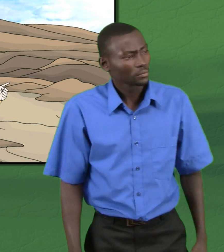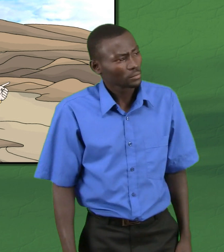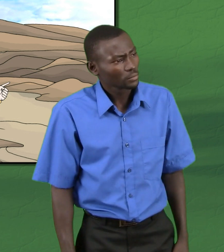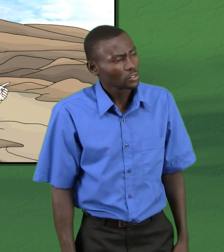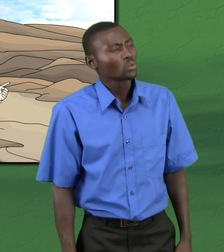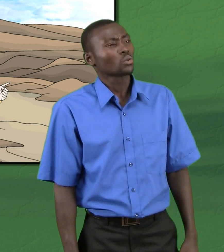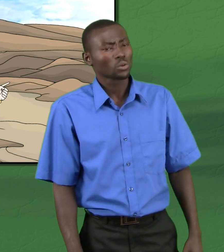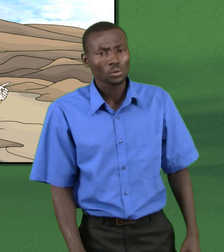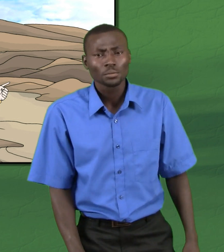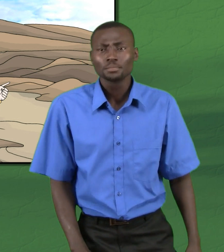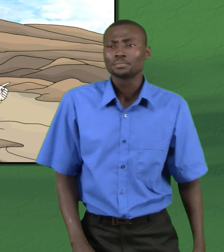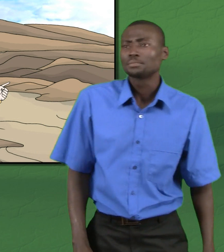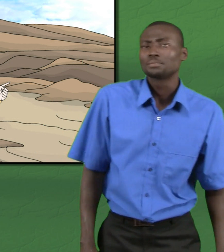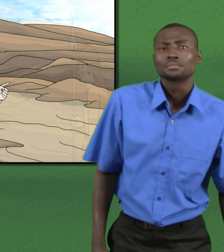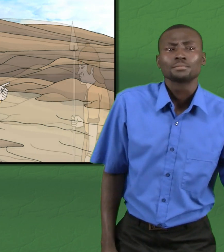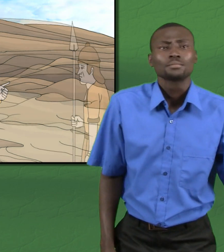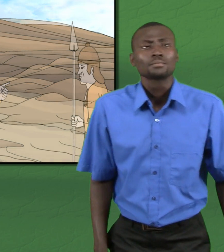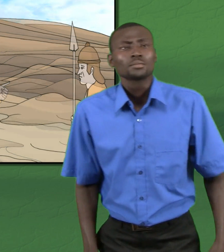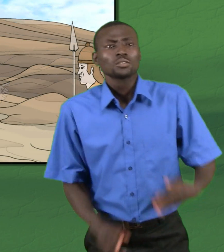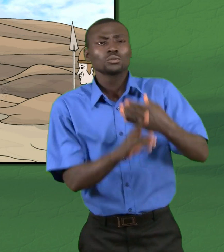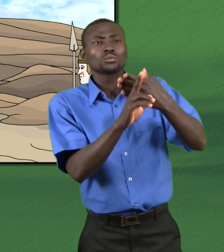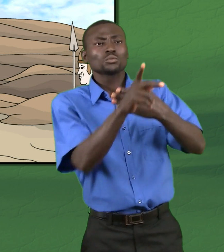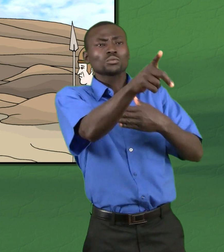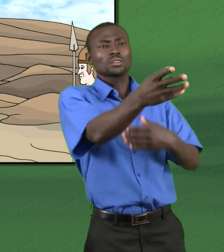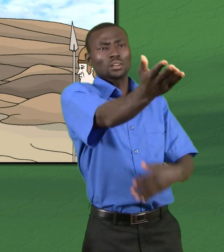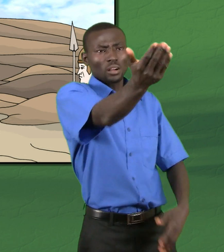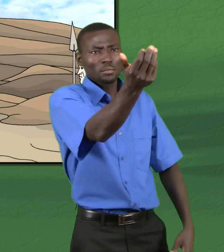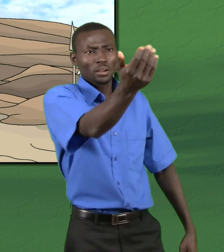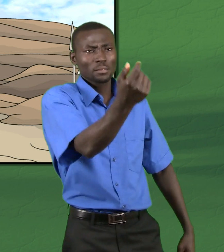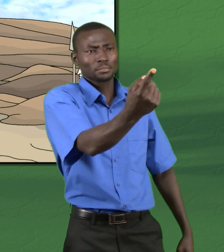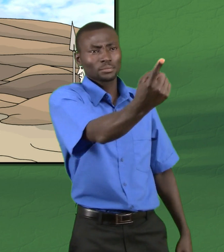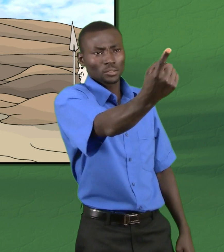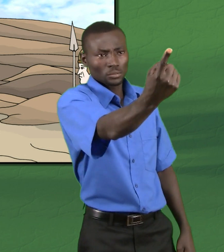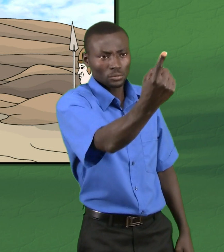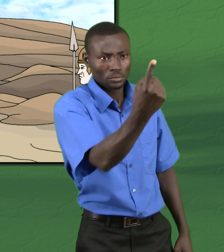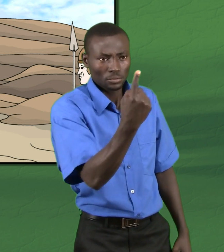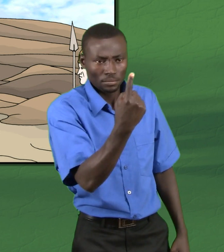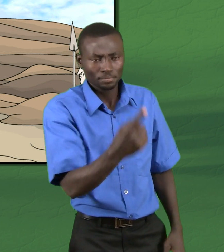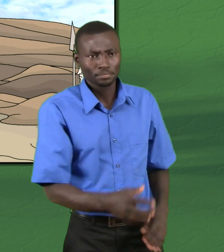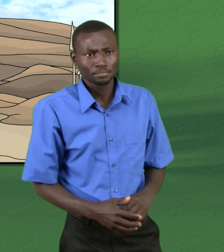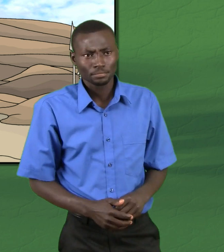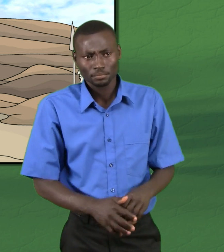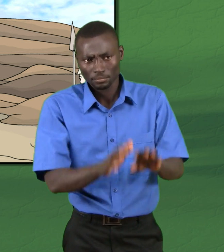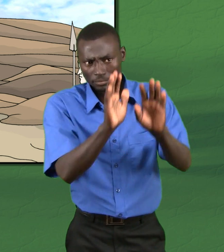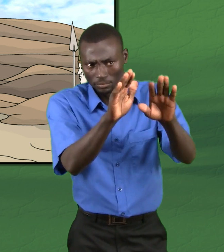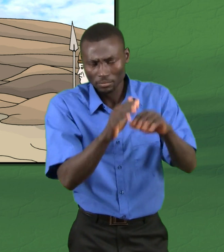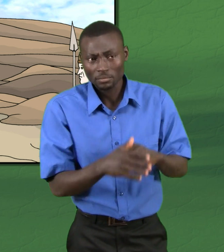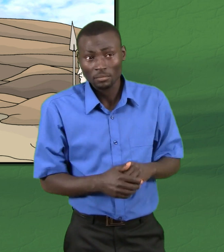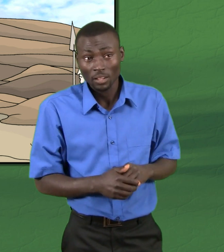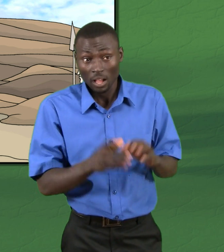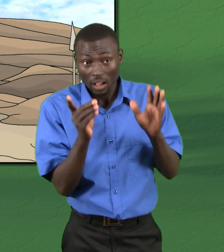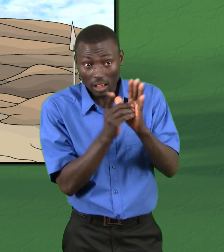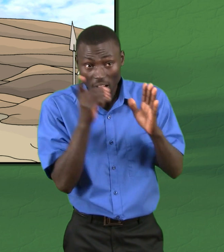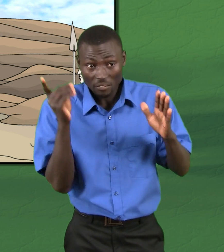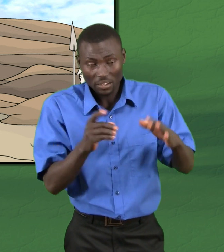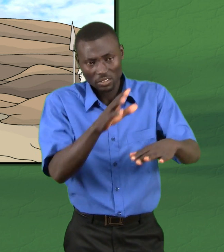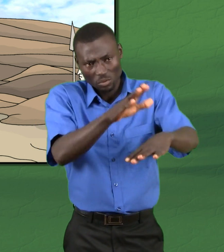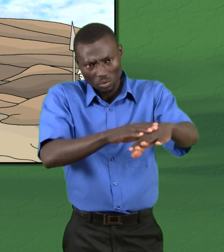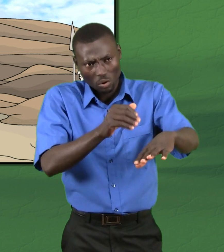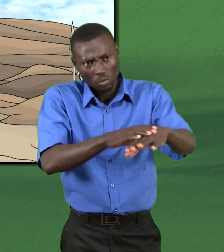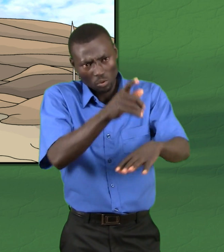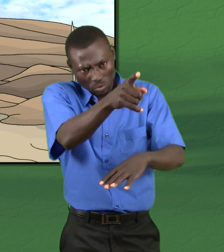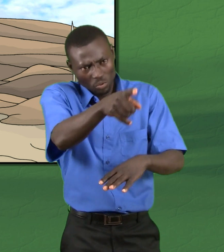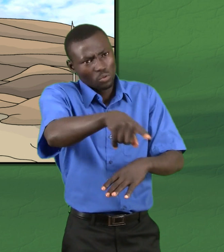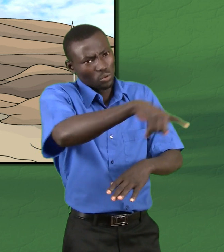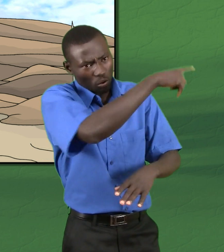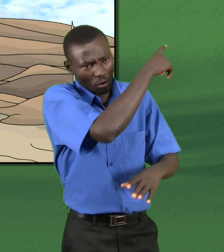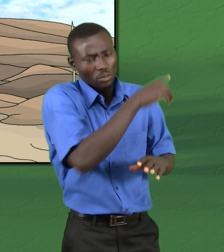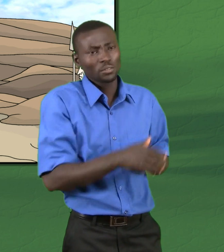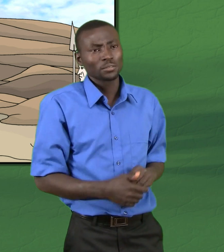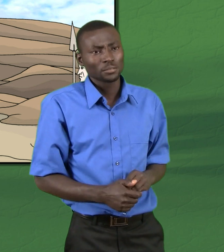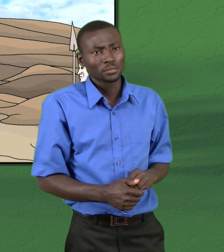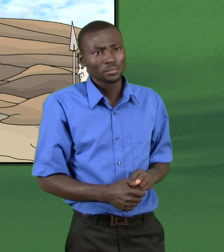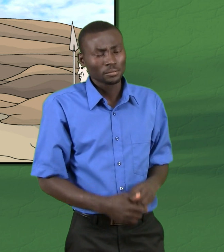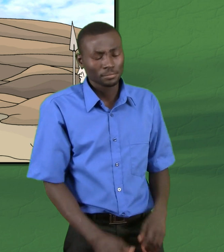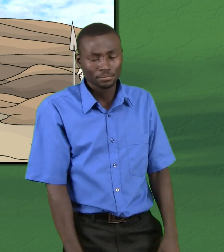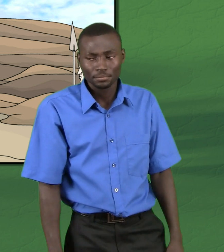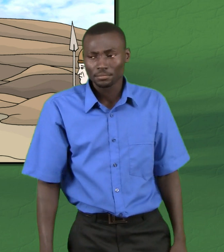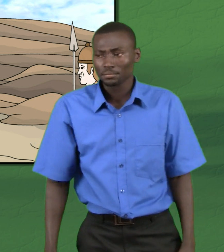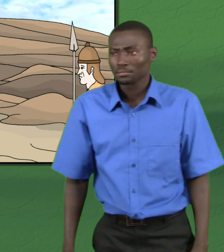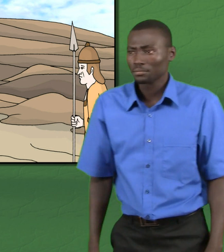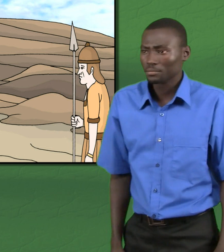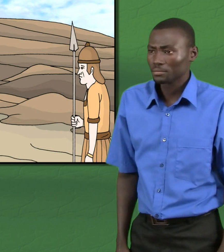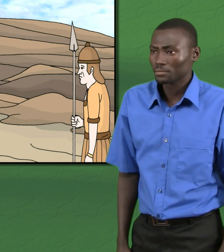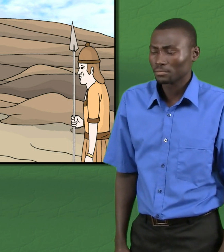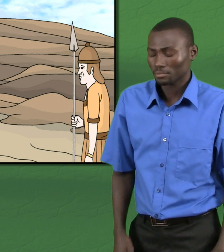So Joab sent him to David.